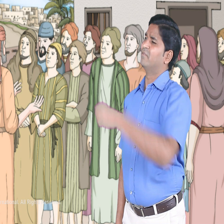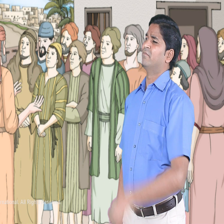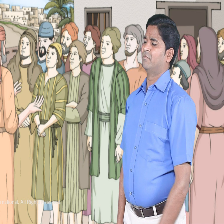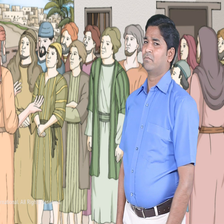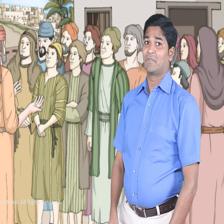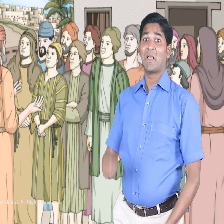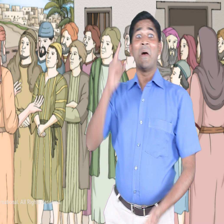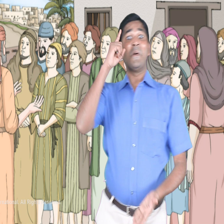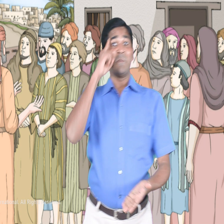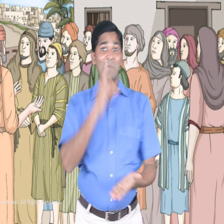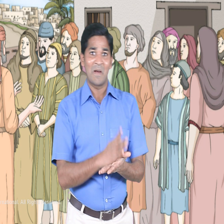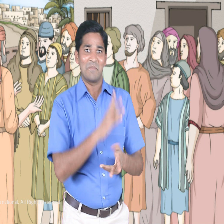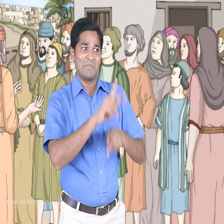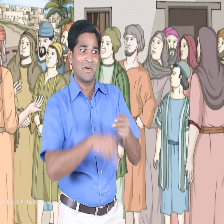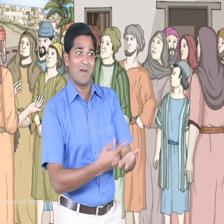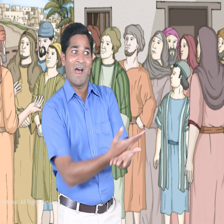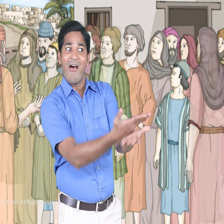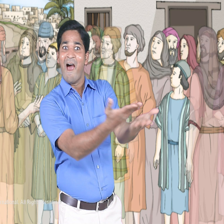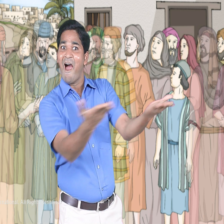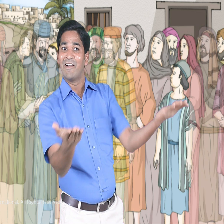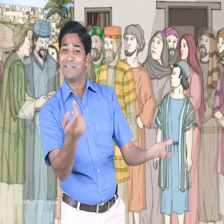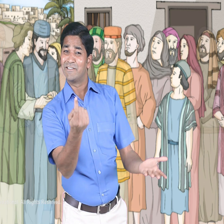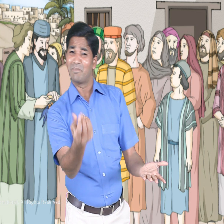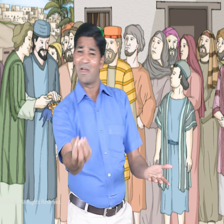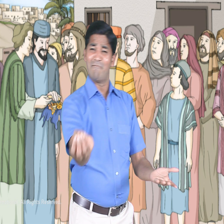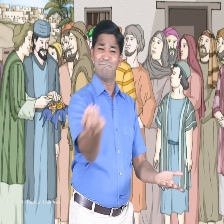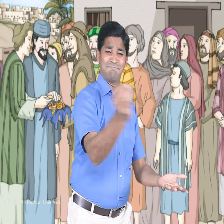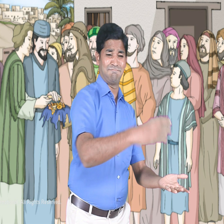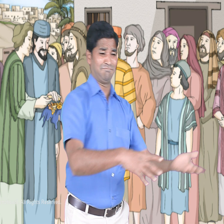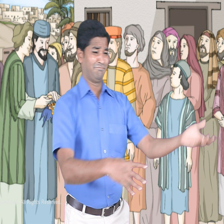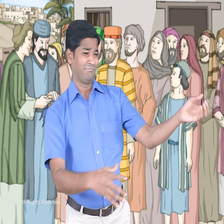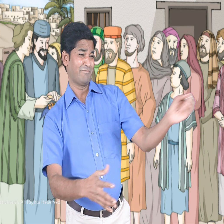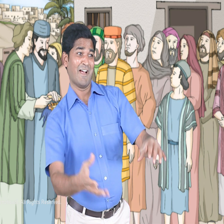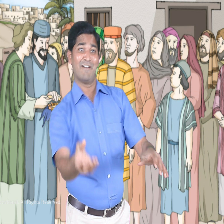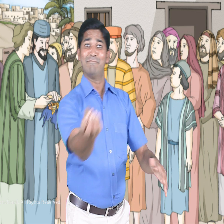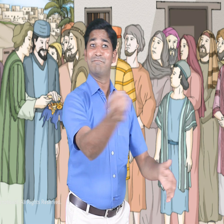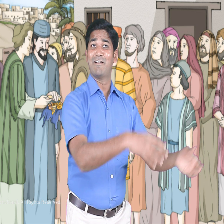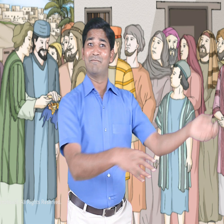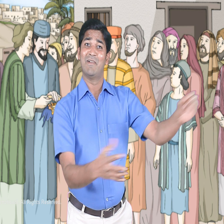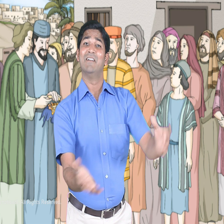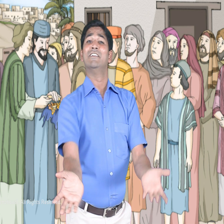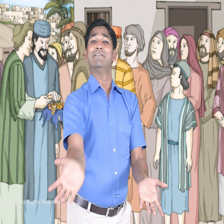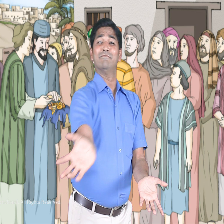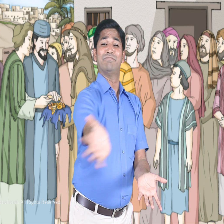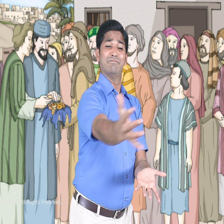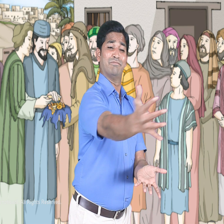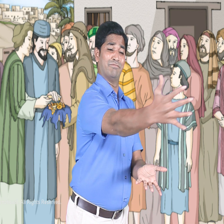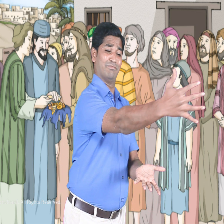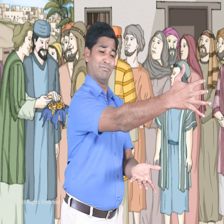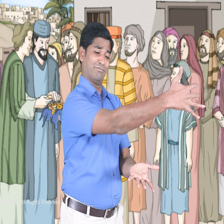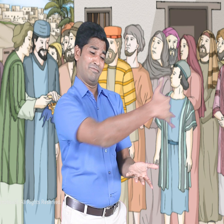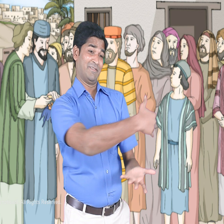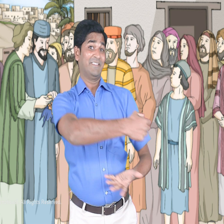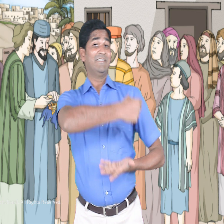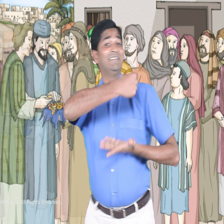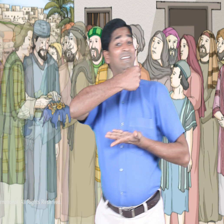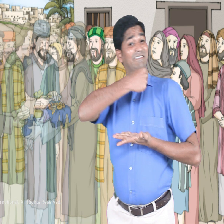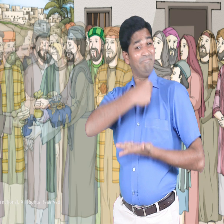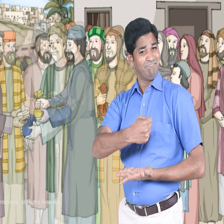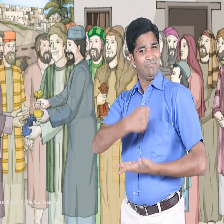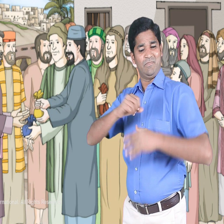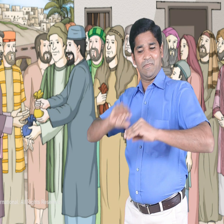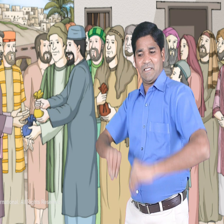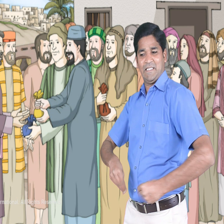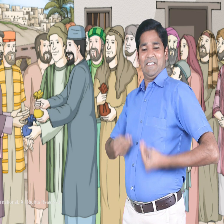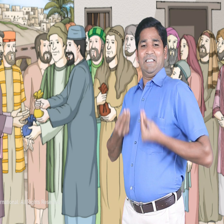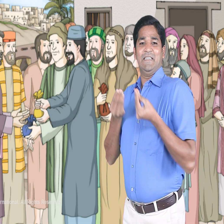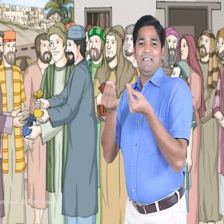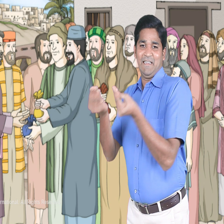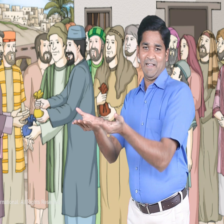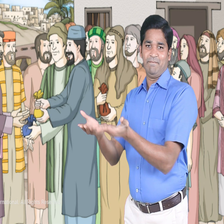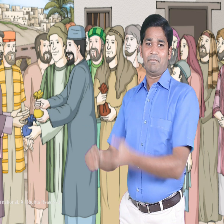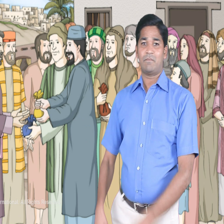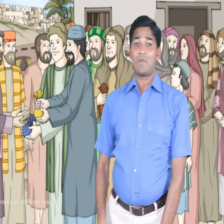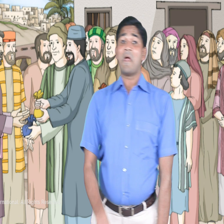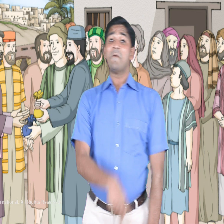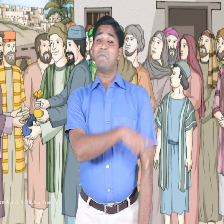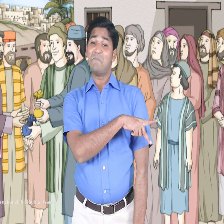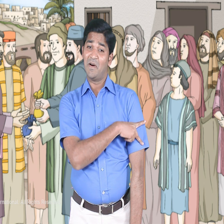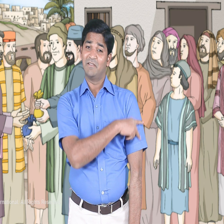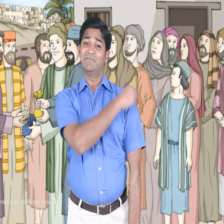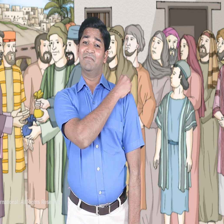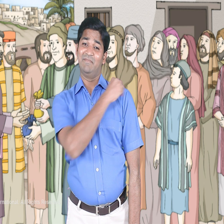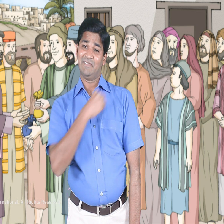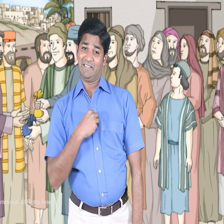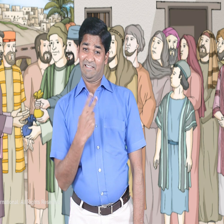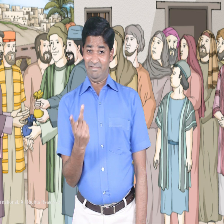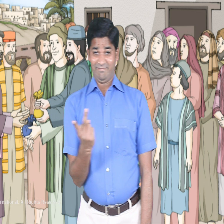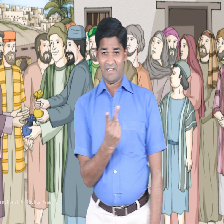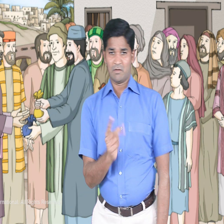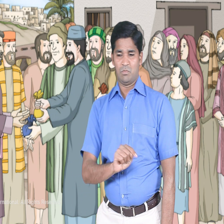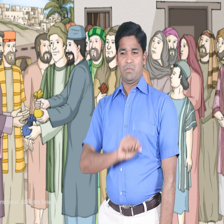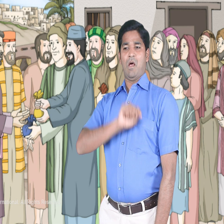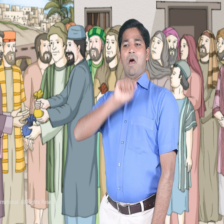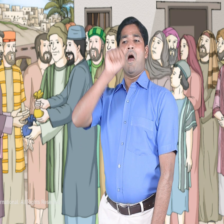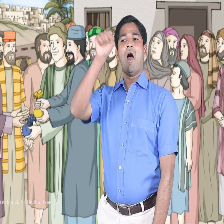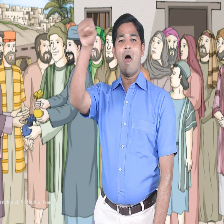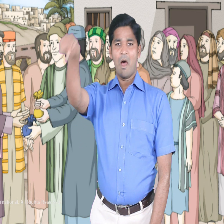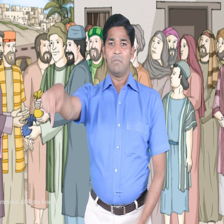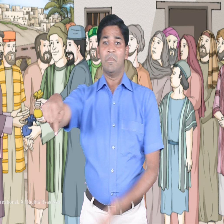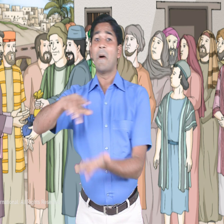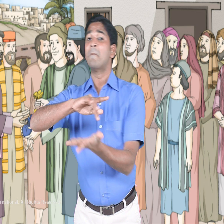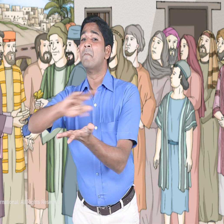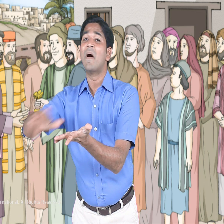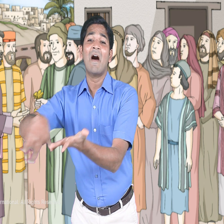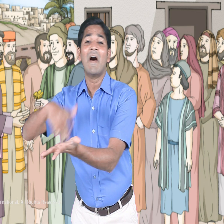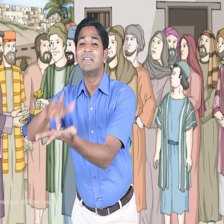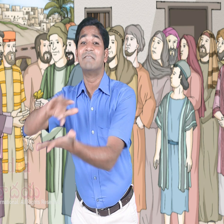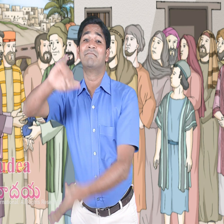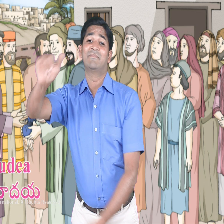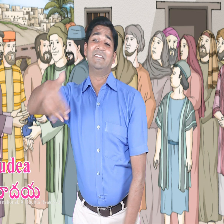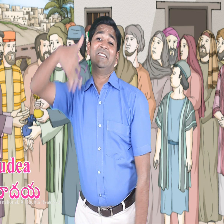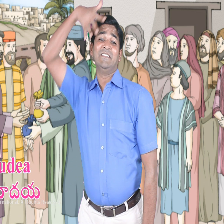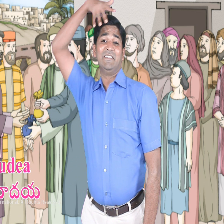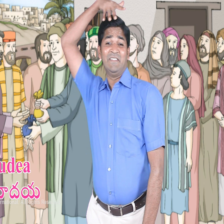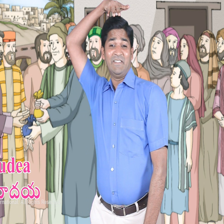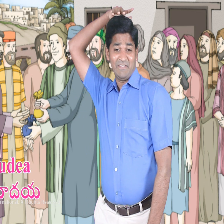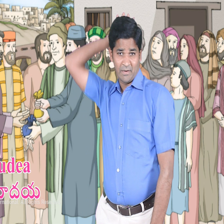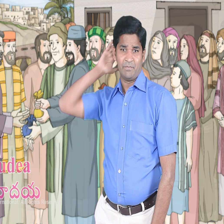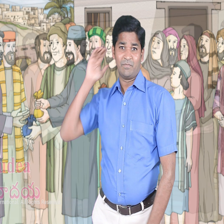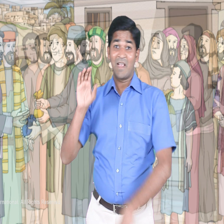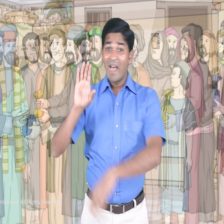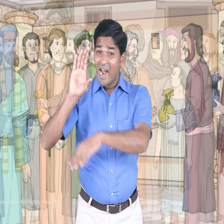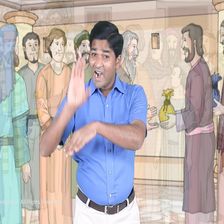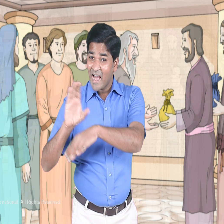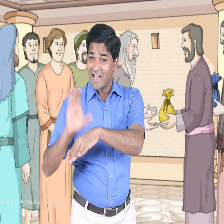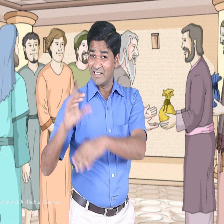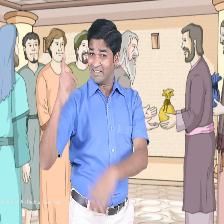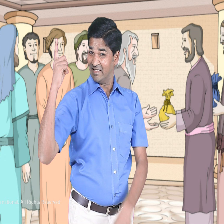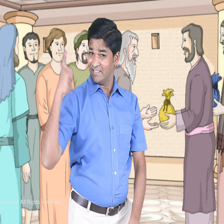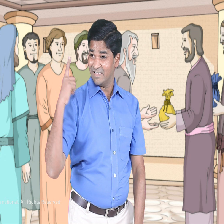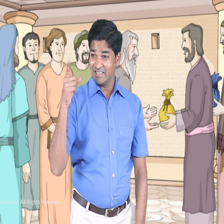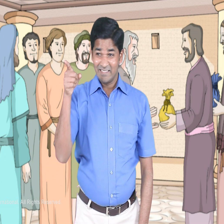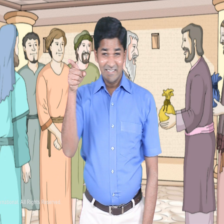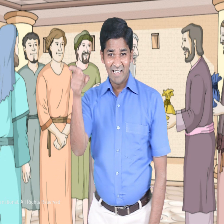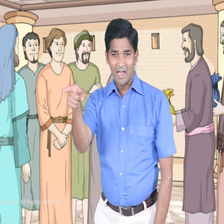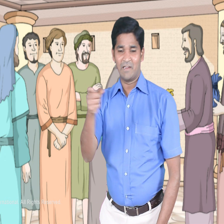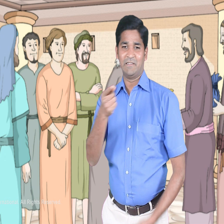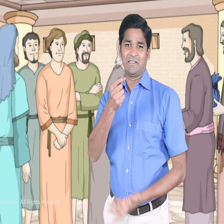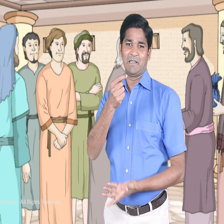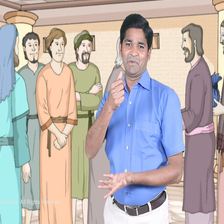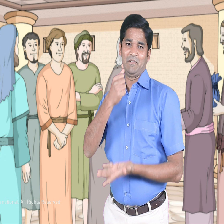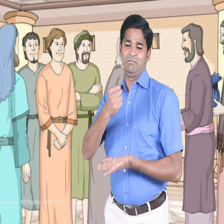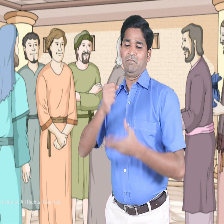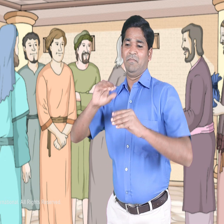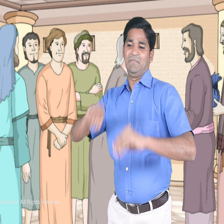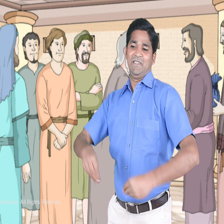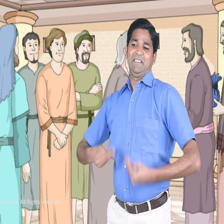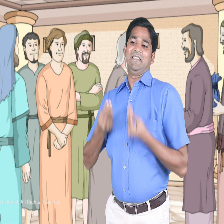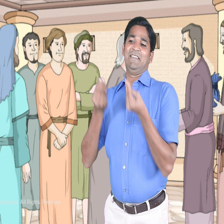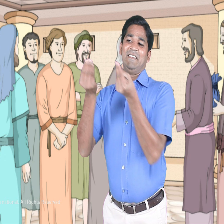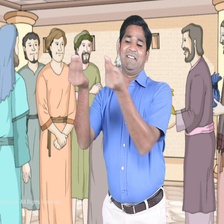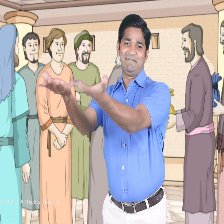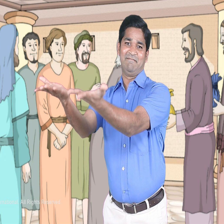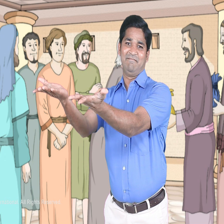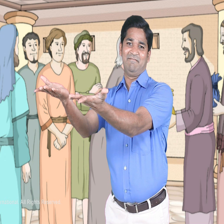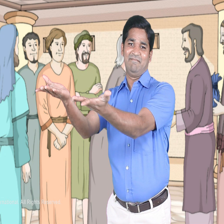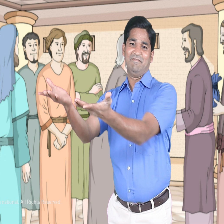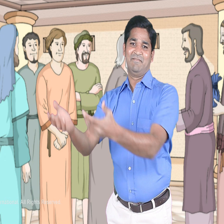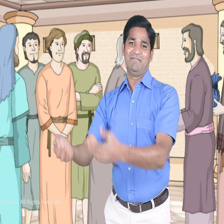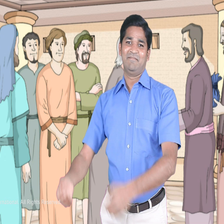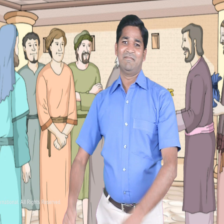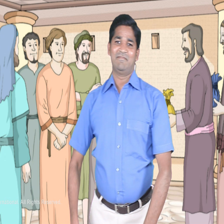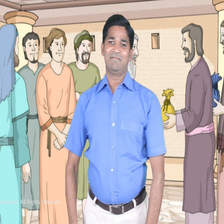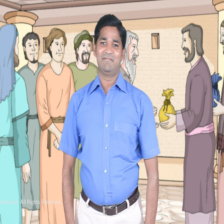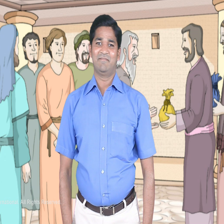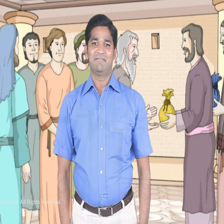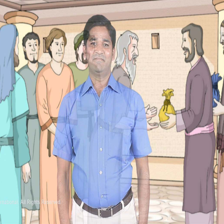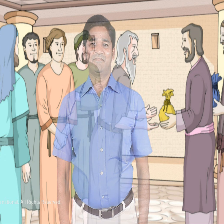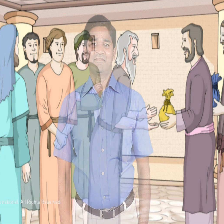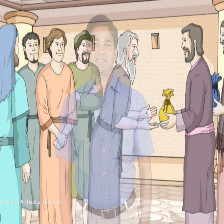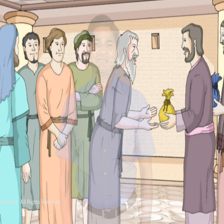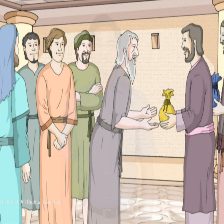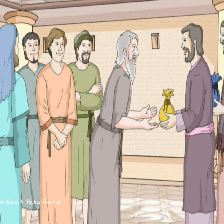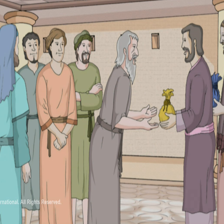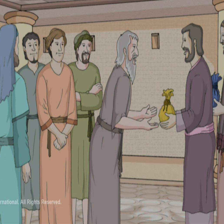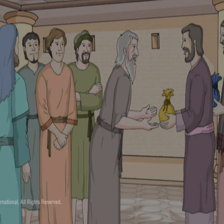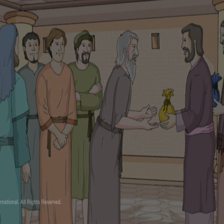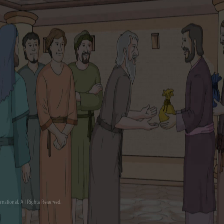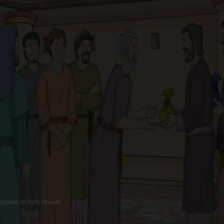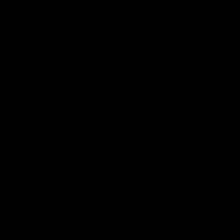(This happened under Claudius.) So the disciples, each according to his ability, decided to send relief to the brothers living in Judea. This they did, sending their gifts to the elders with Barnabas and Saul.